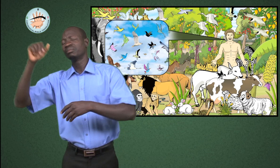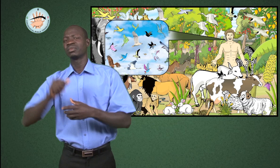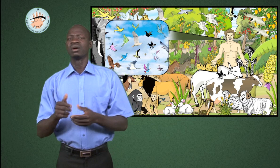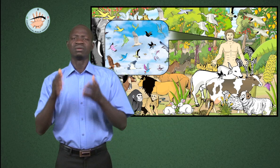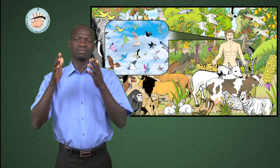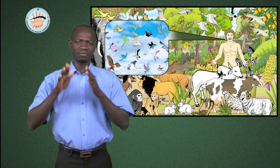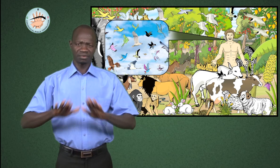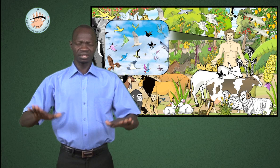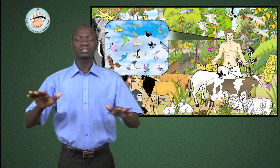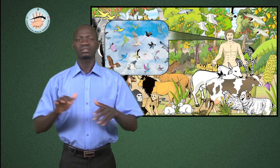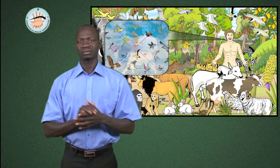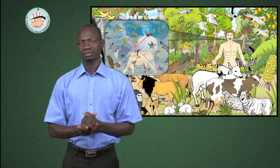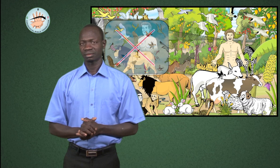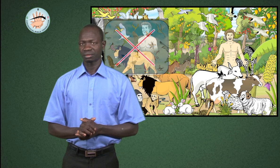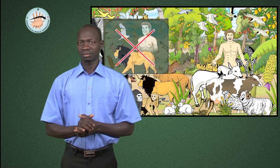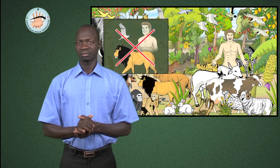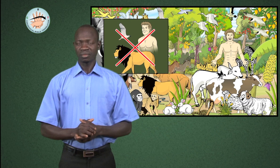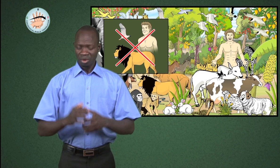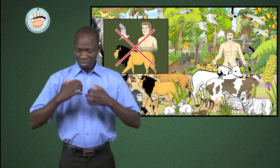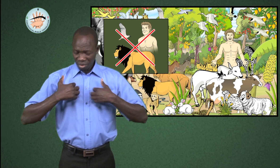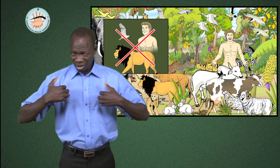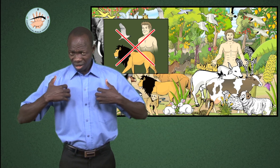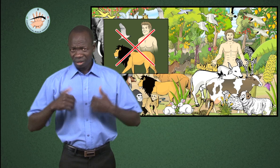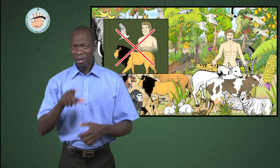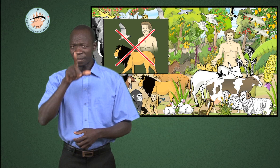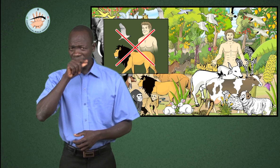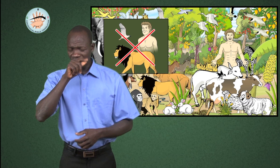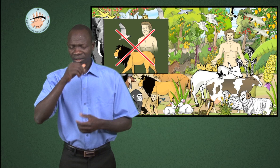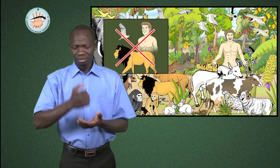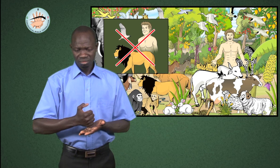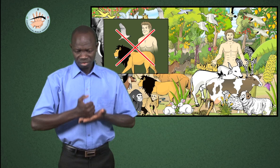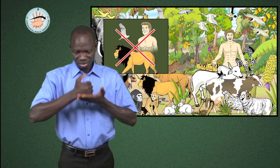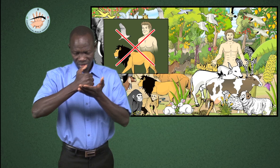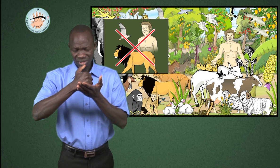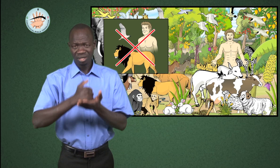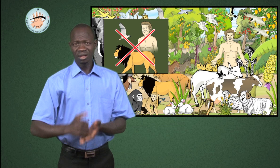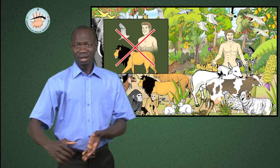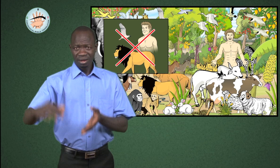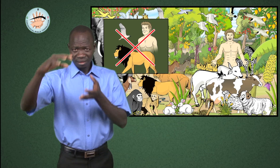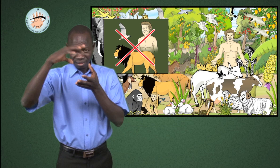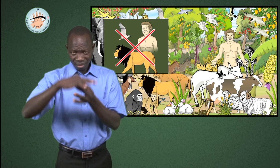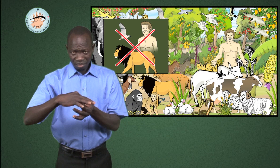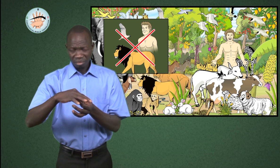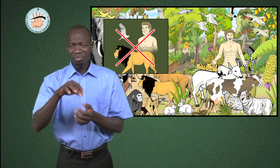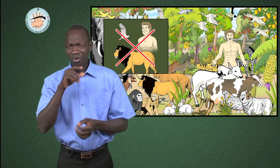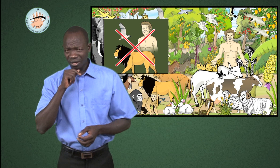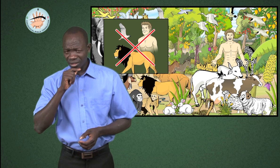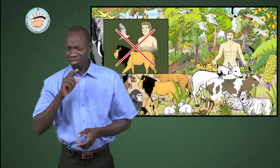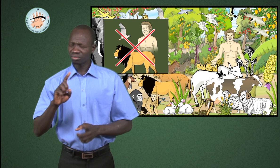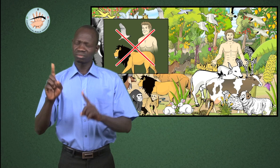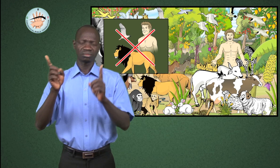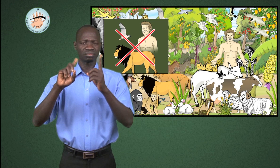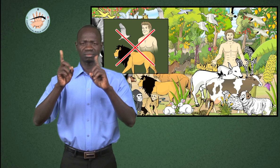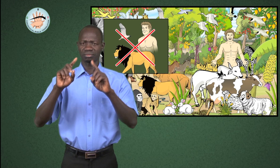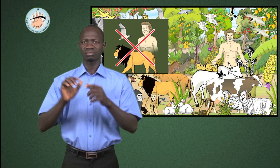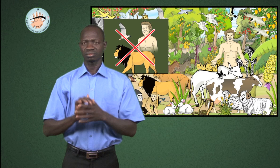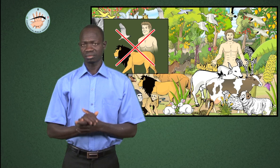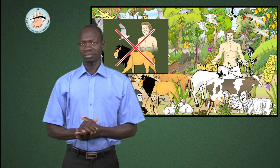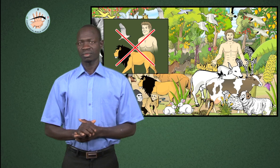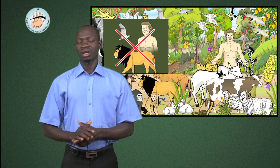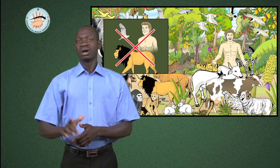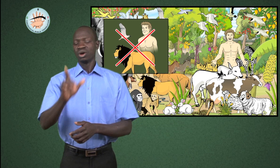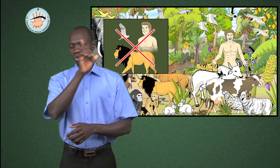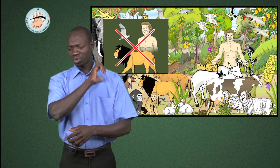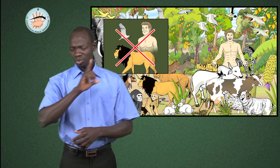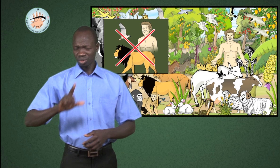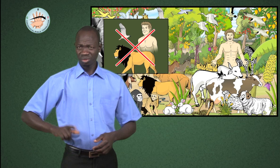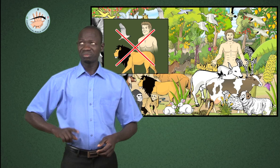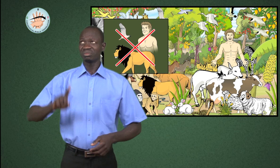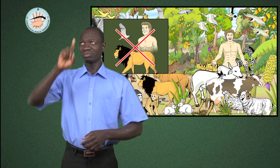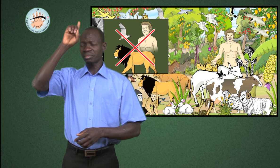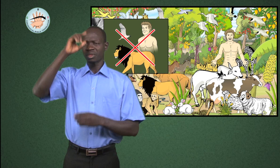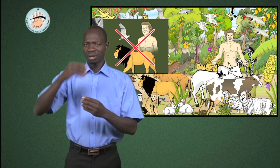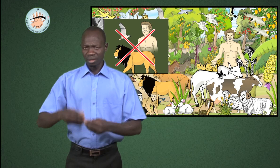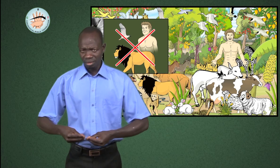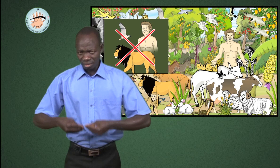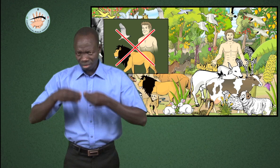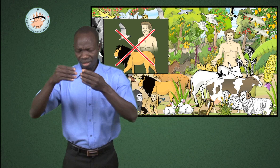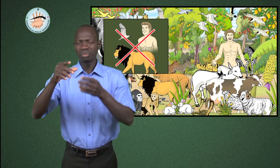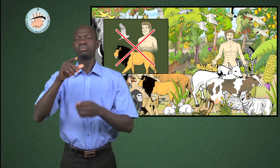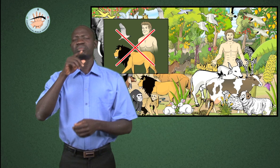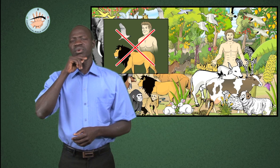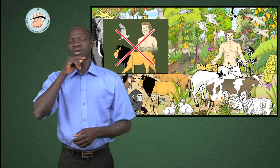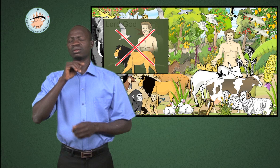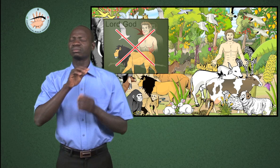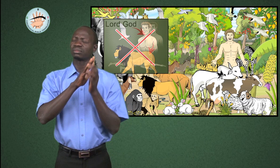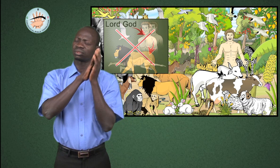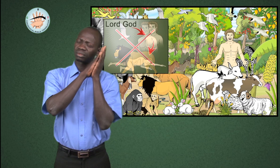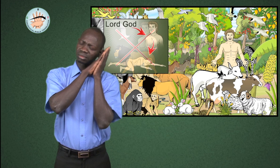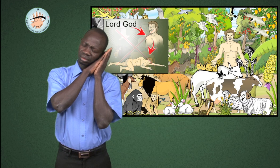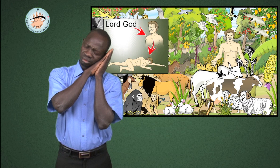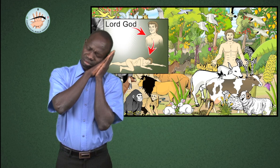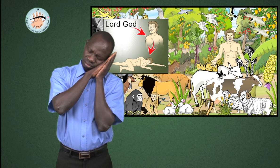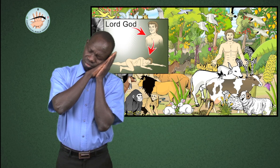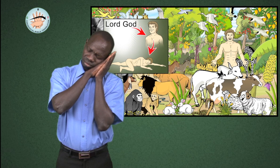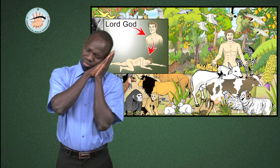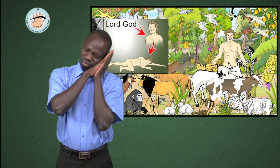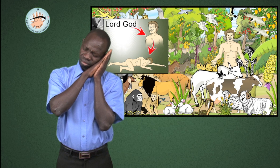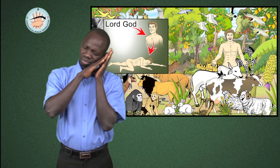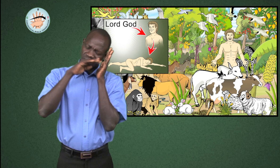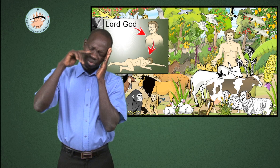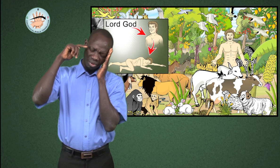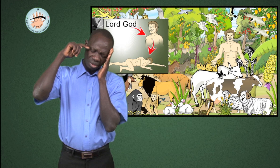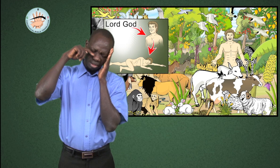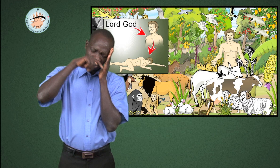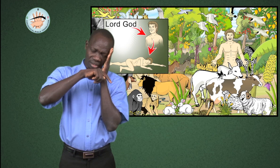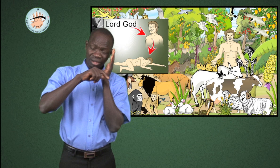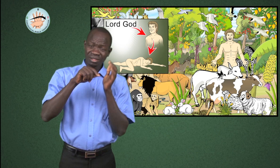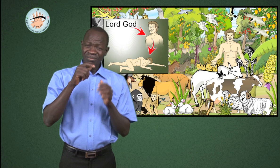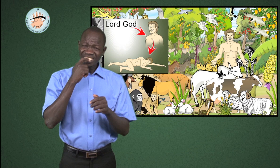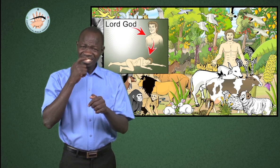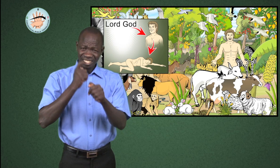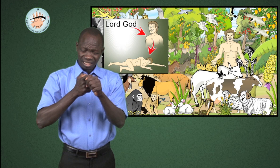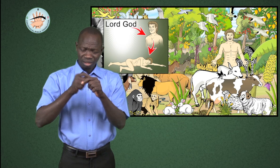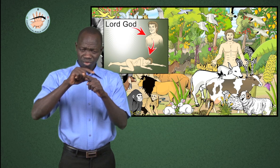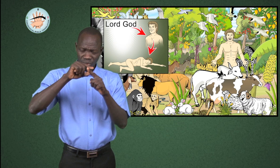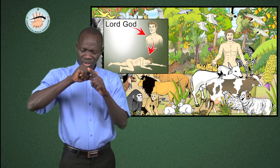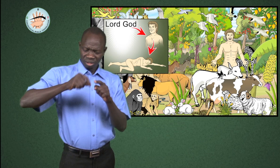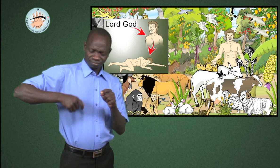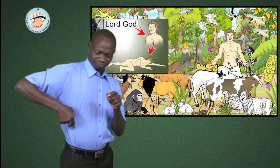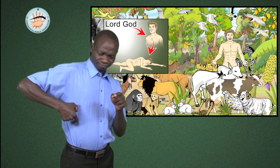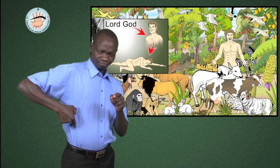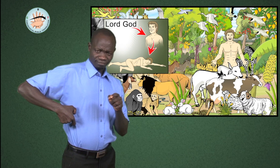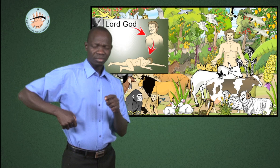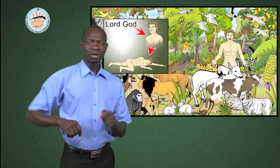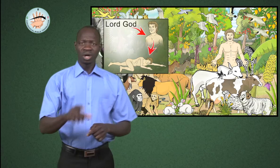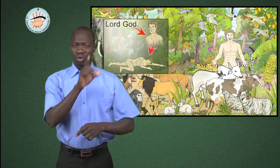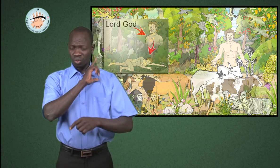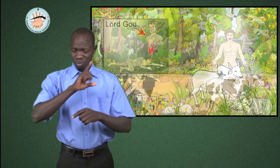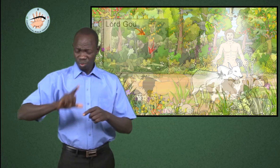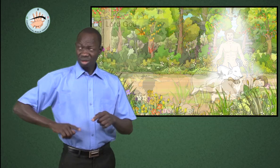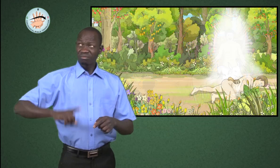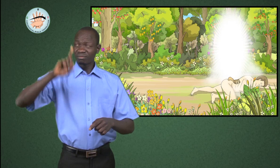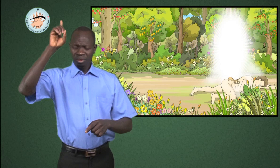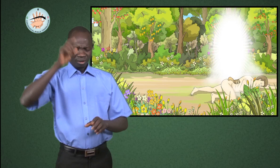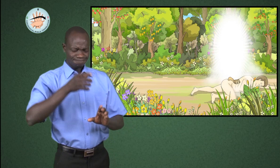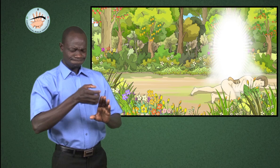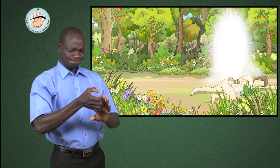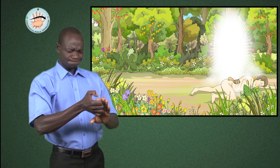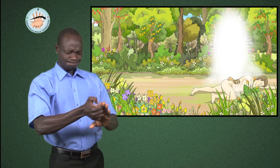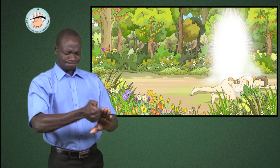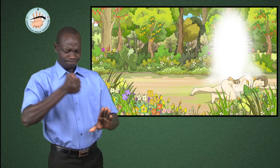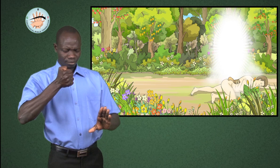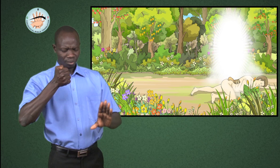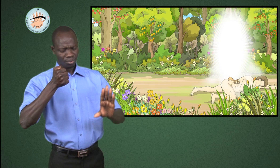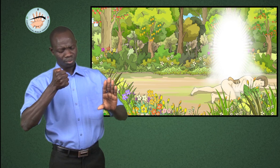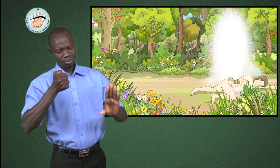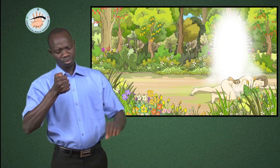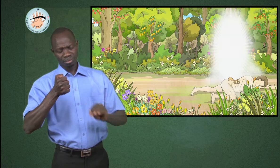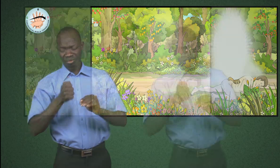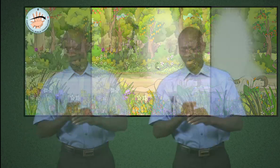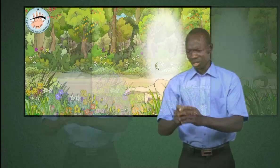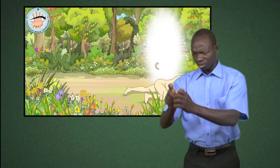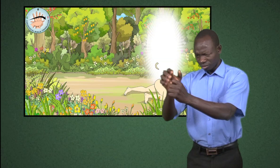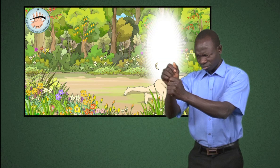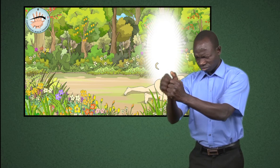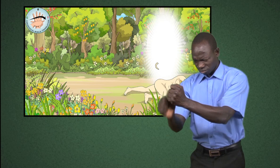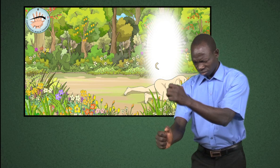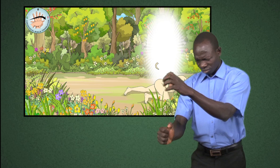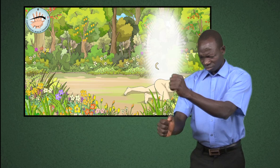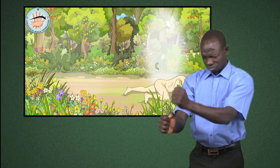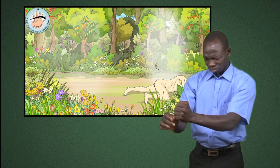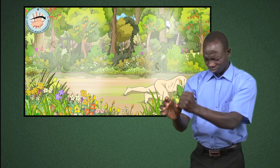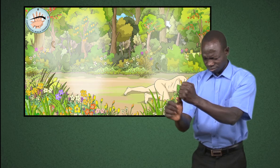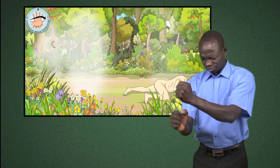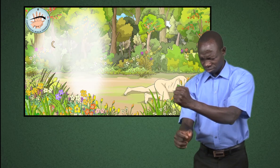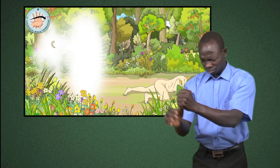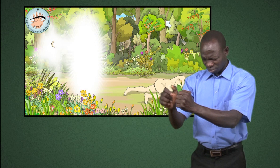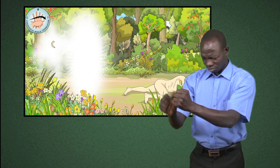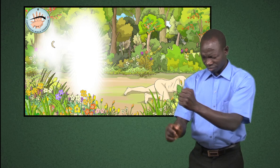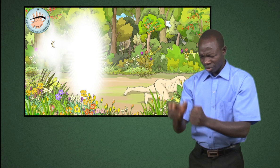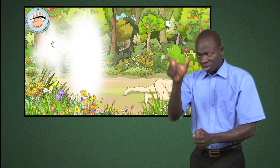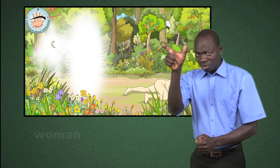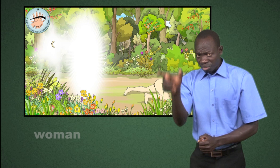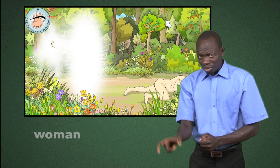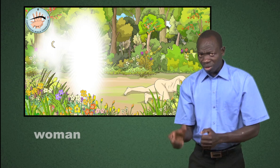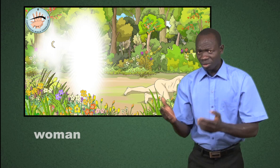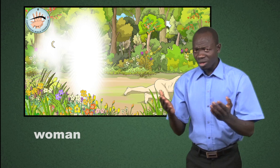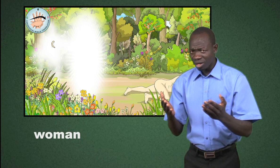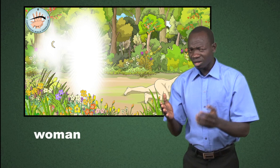But for Adam no suitable helper was found. So the LORD God caused the man to fall into a deep sleep, and while he slept, He took one of the man’s ribs and closed up the area with flesh.